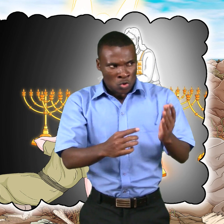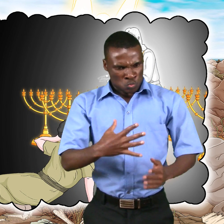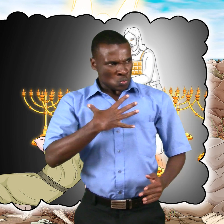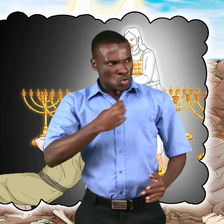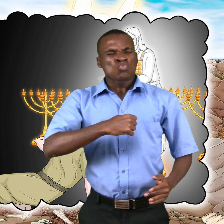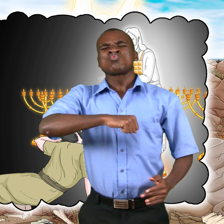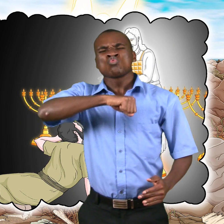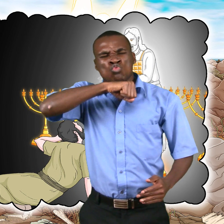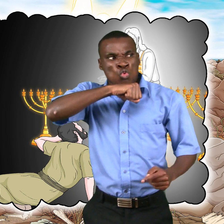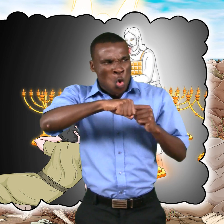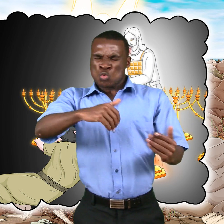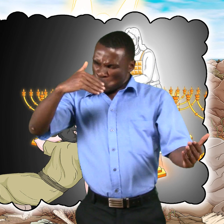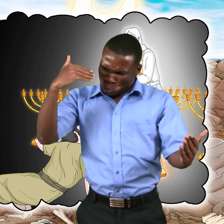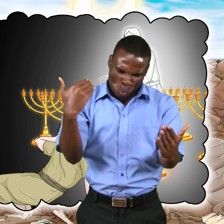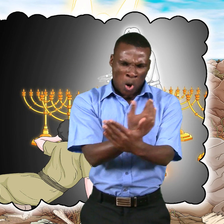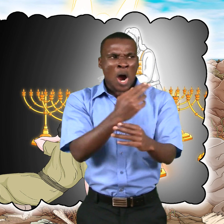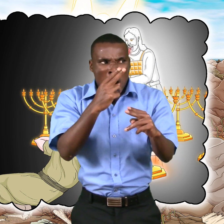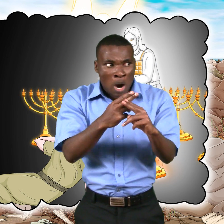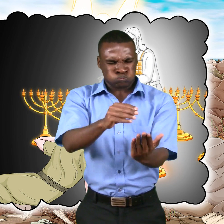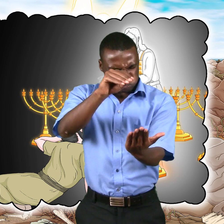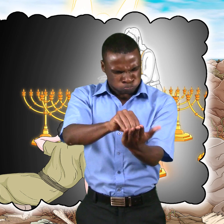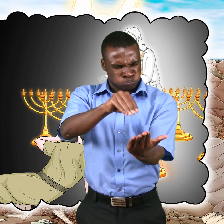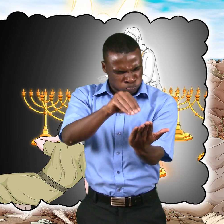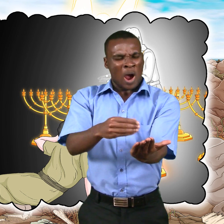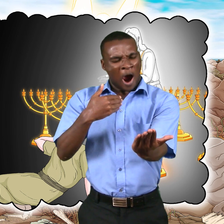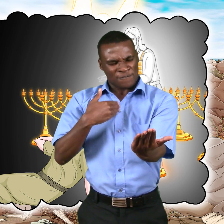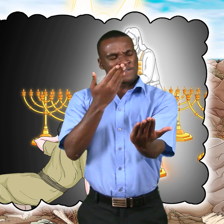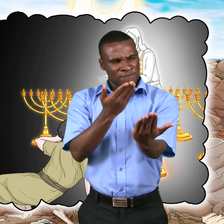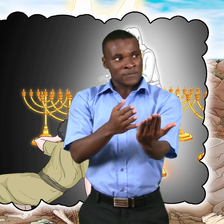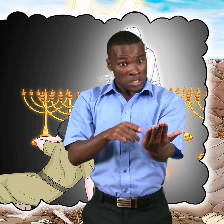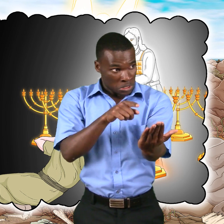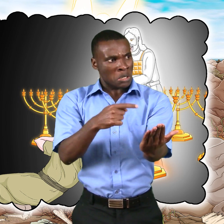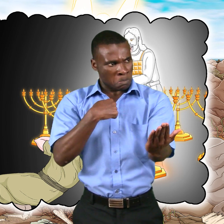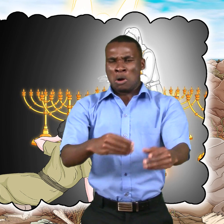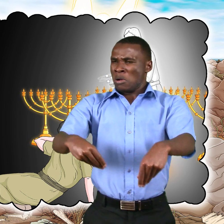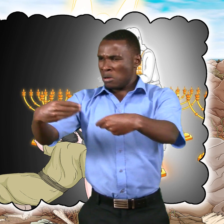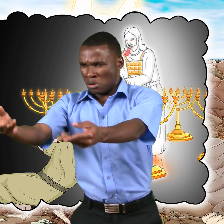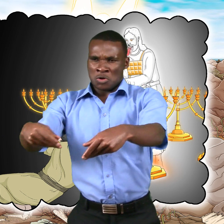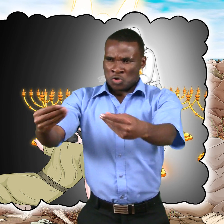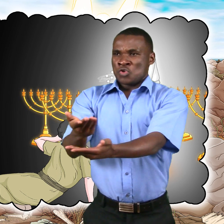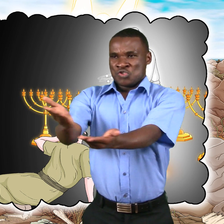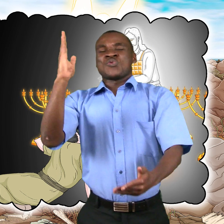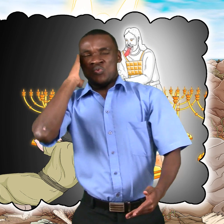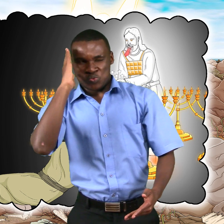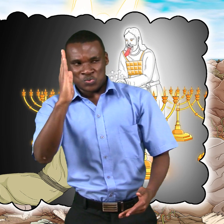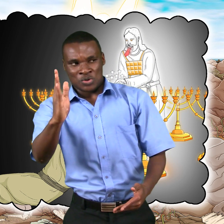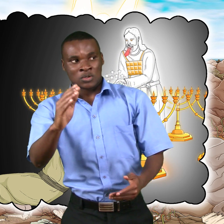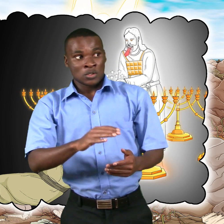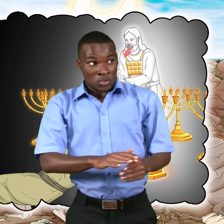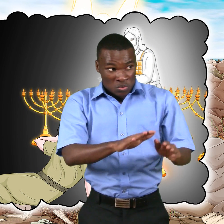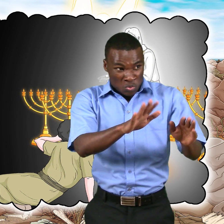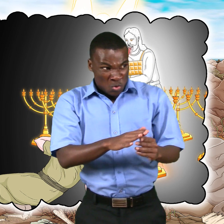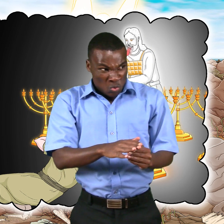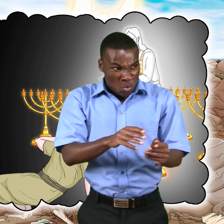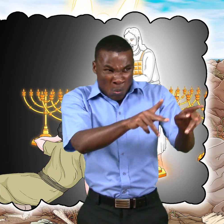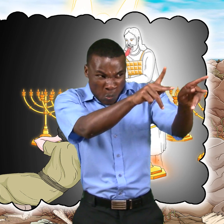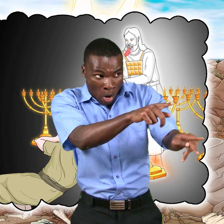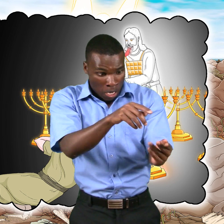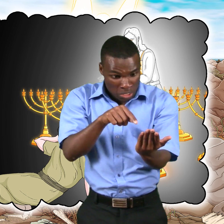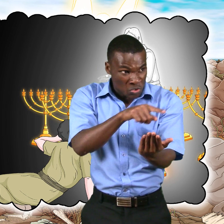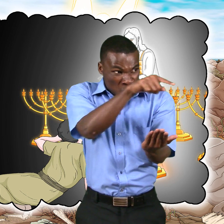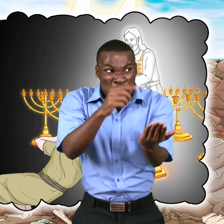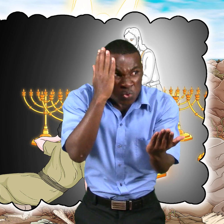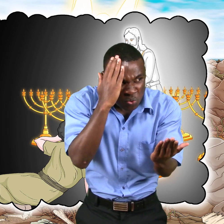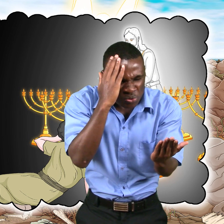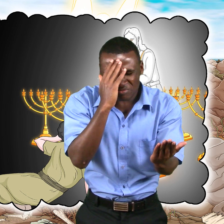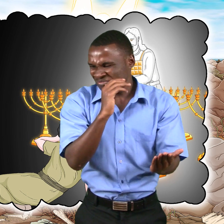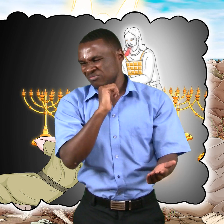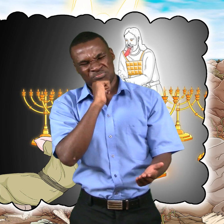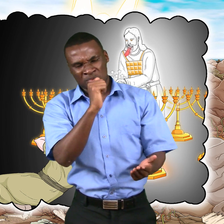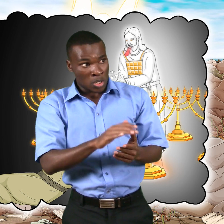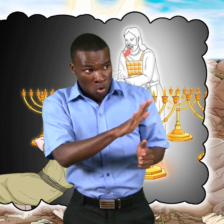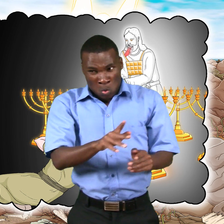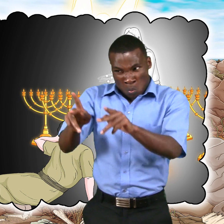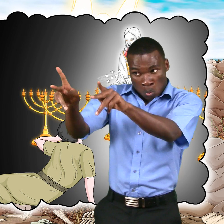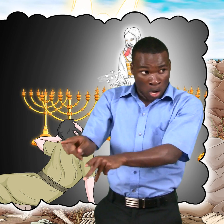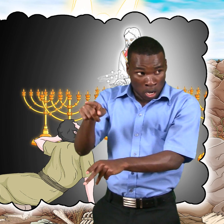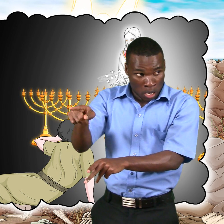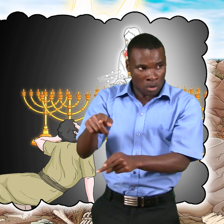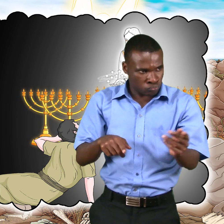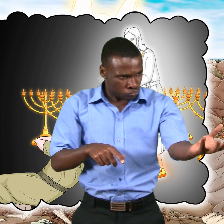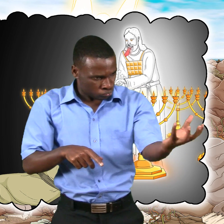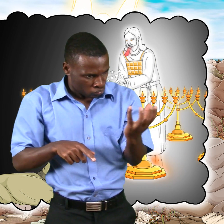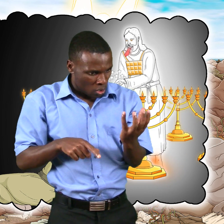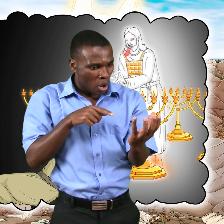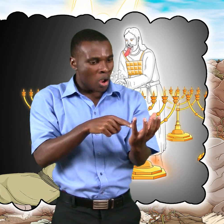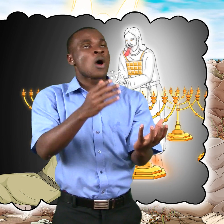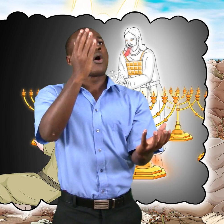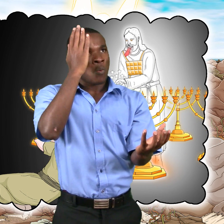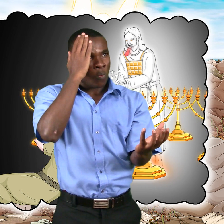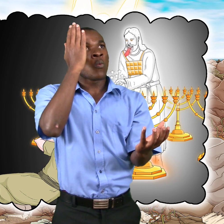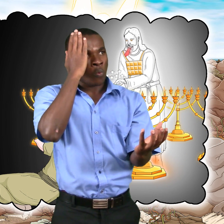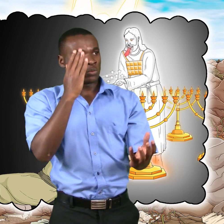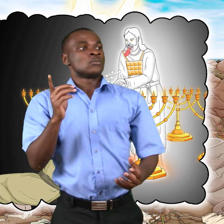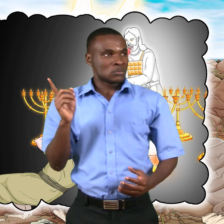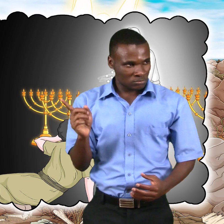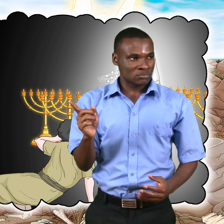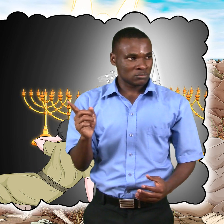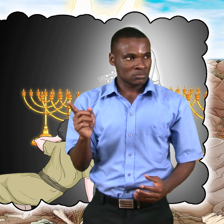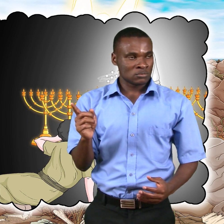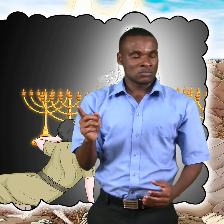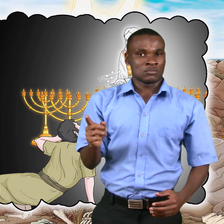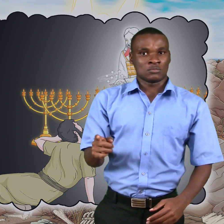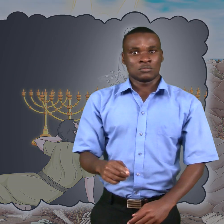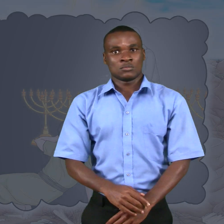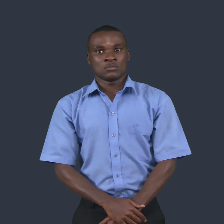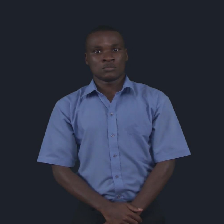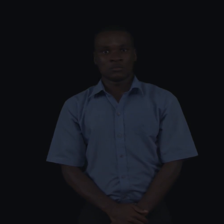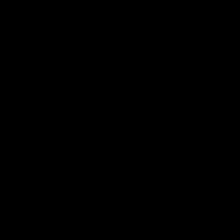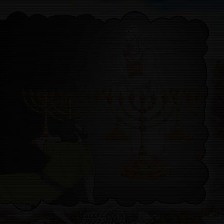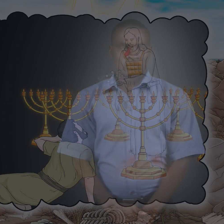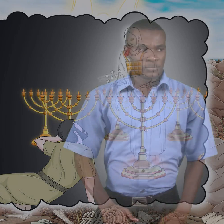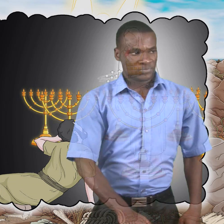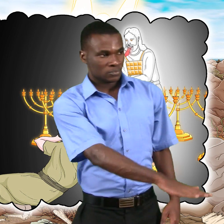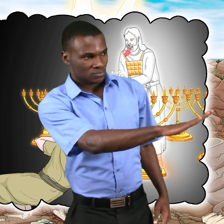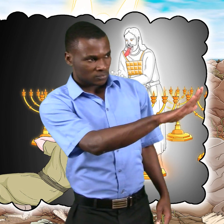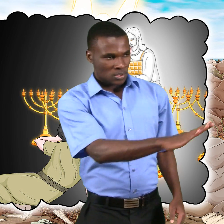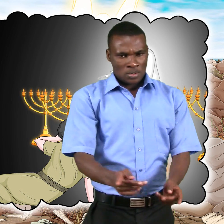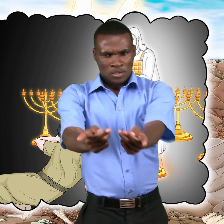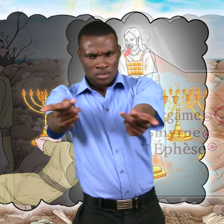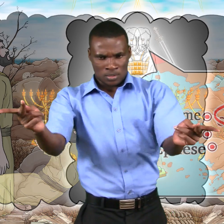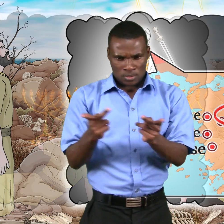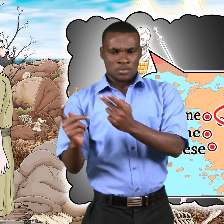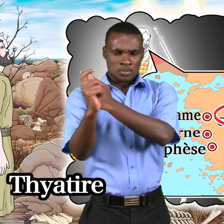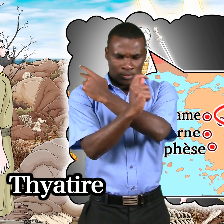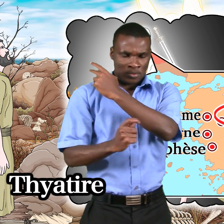I will also give him a white stone inscribed with a new name, known only to the one who receives it.